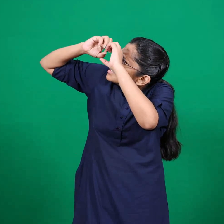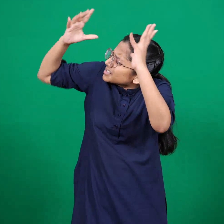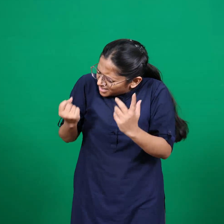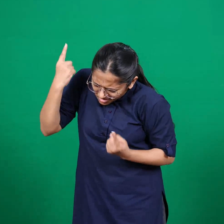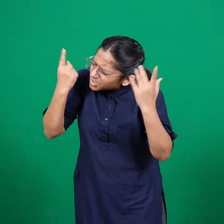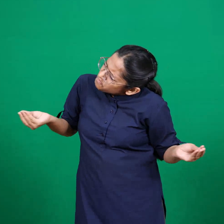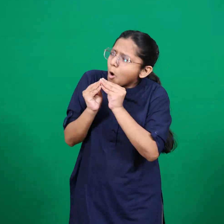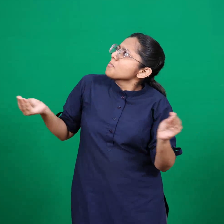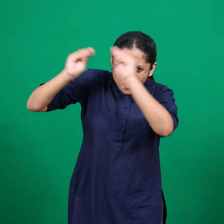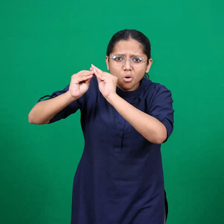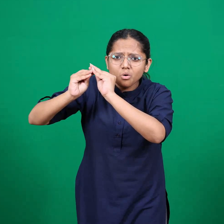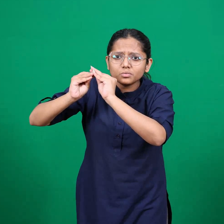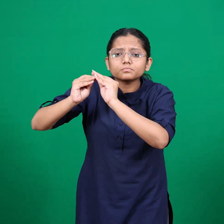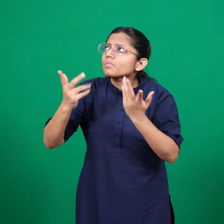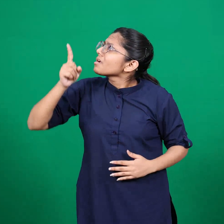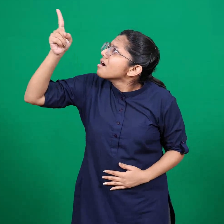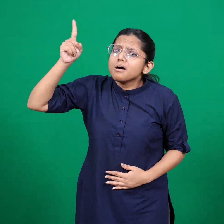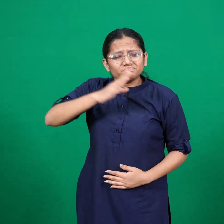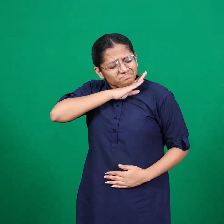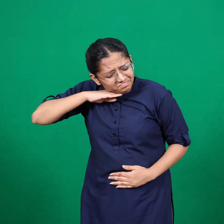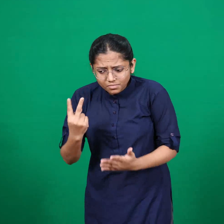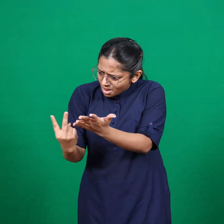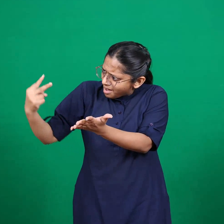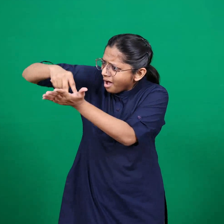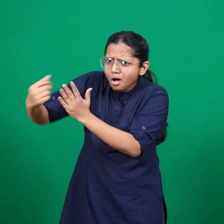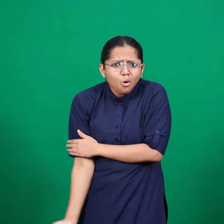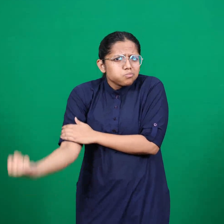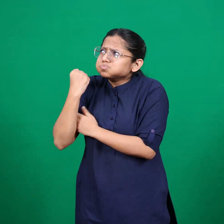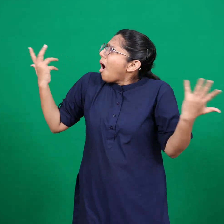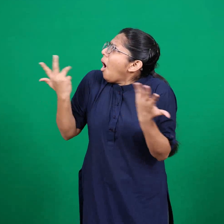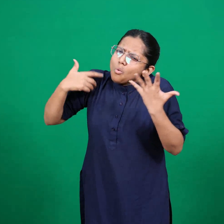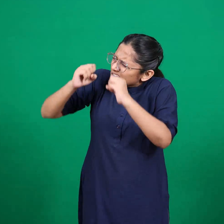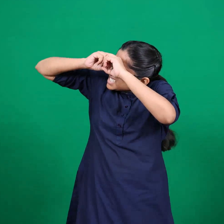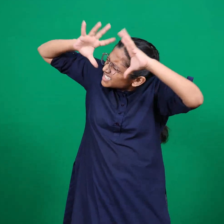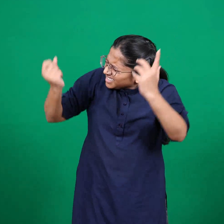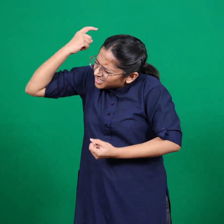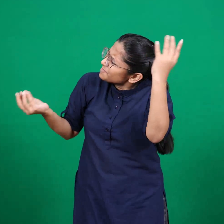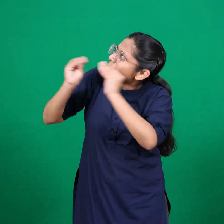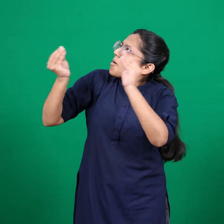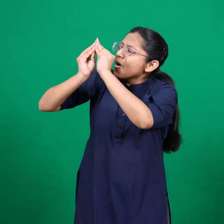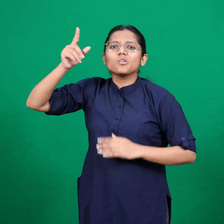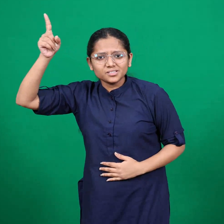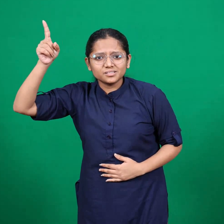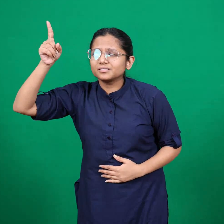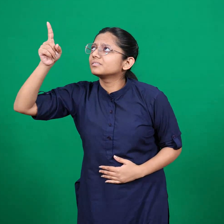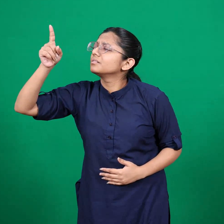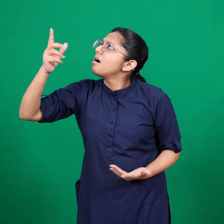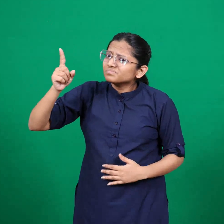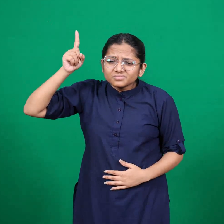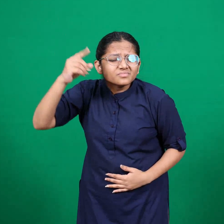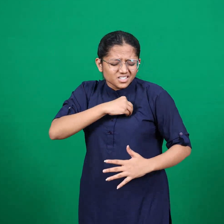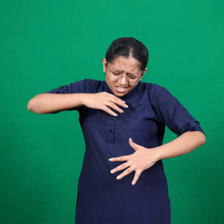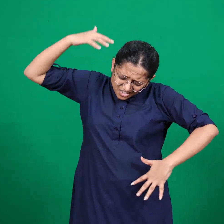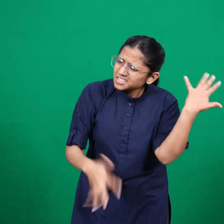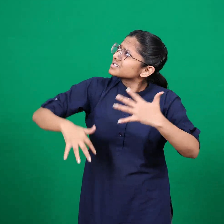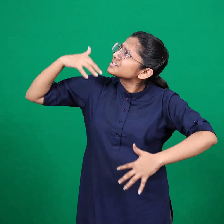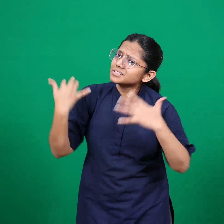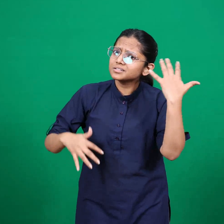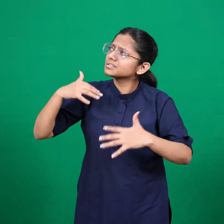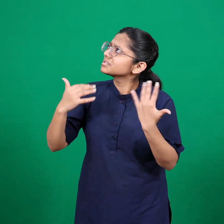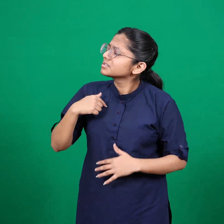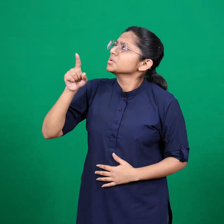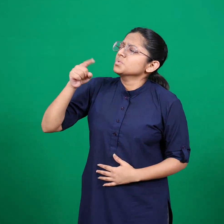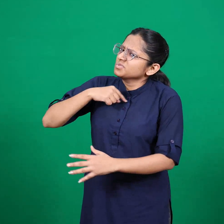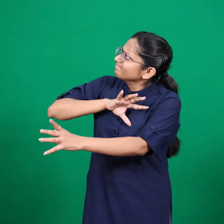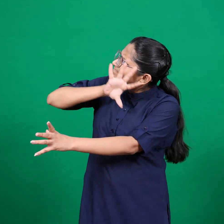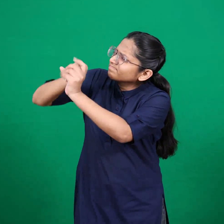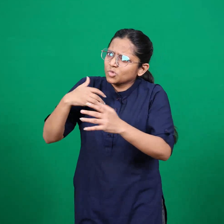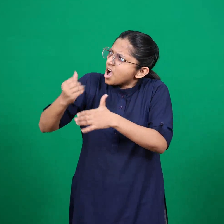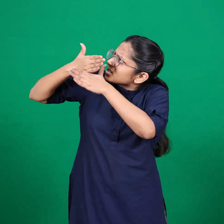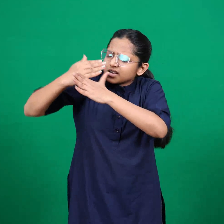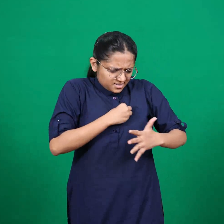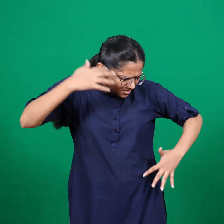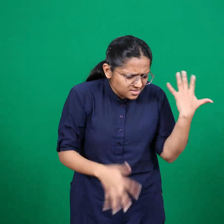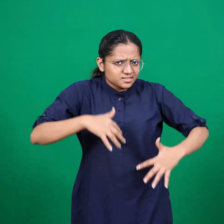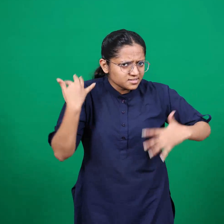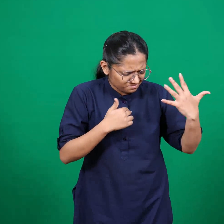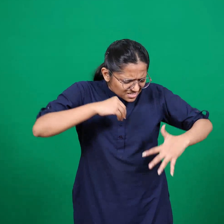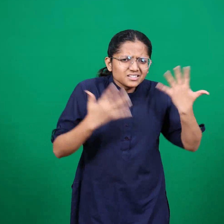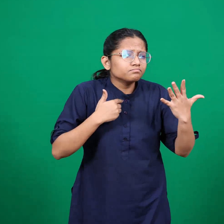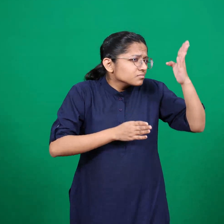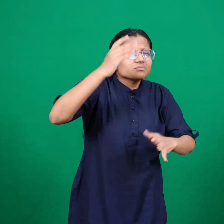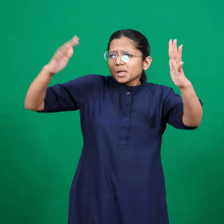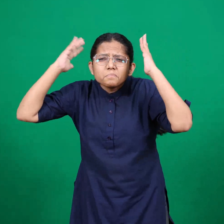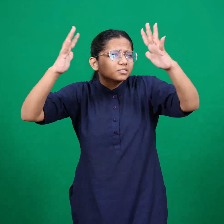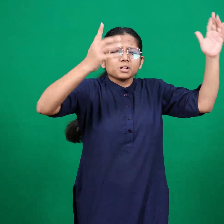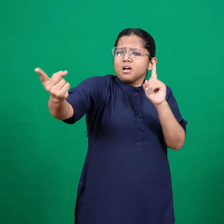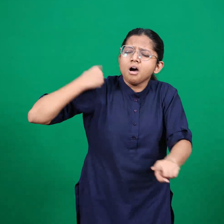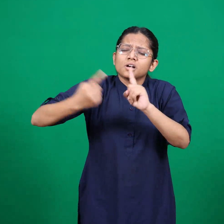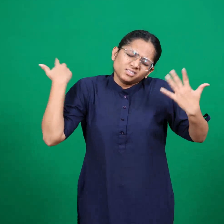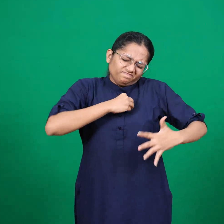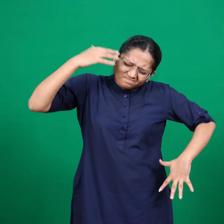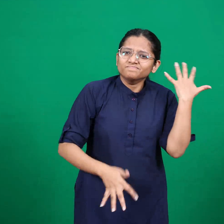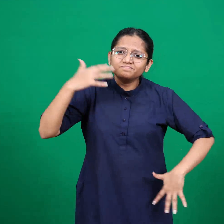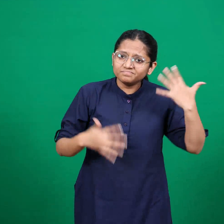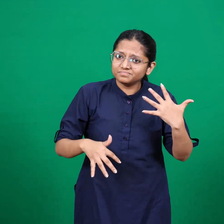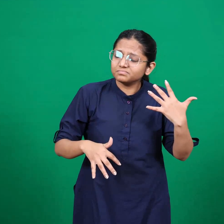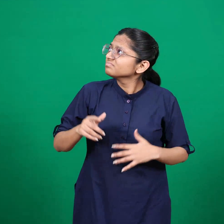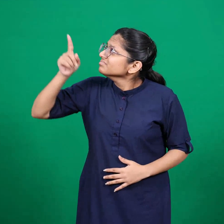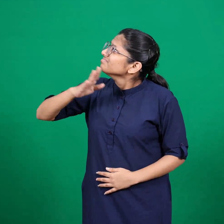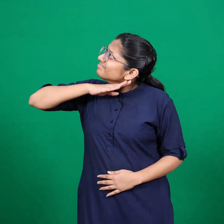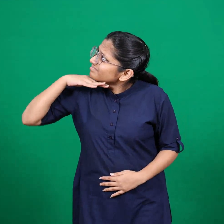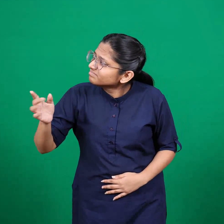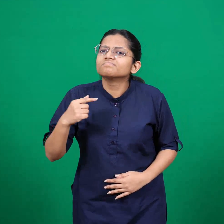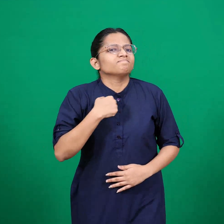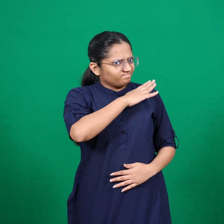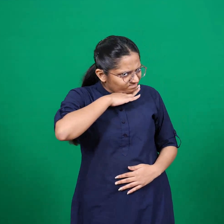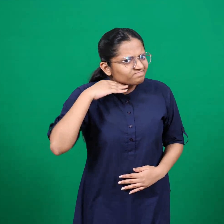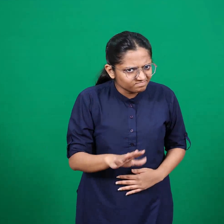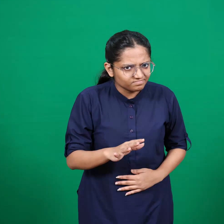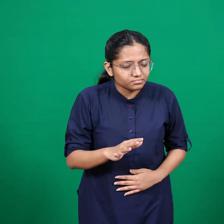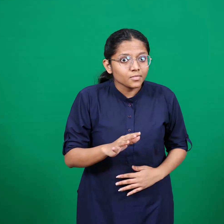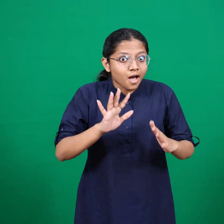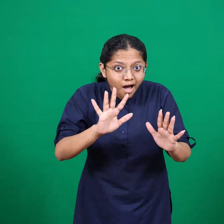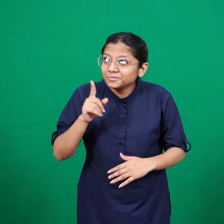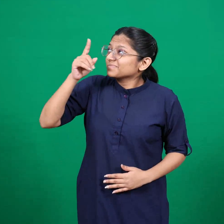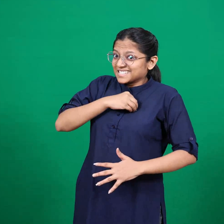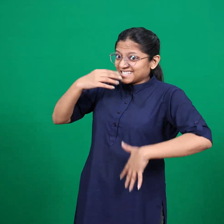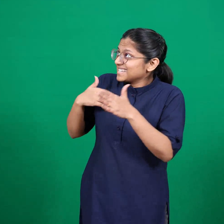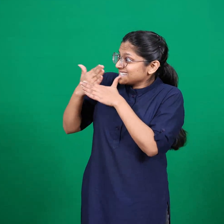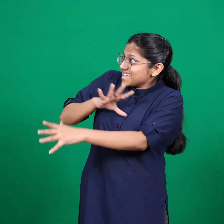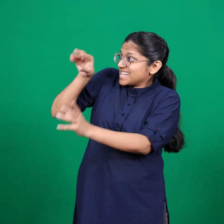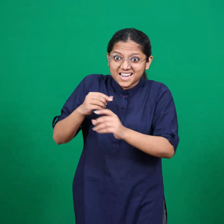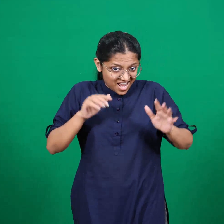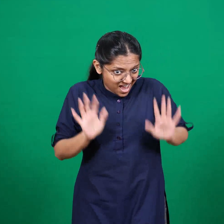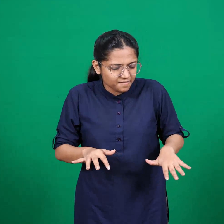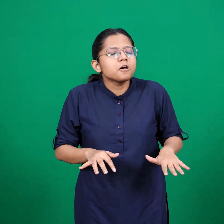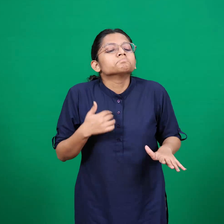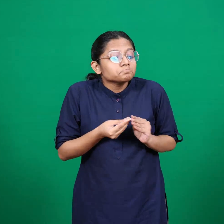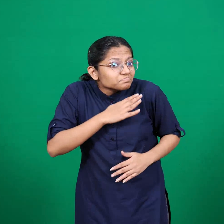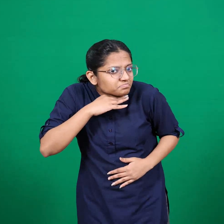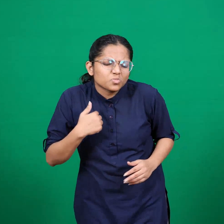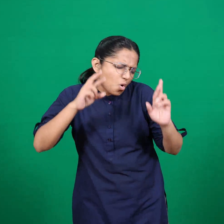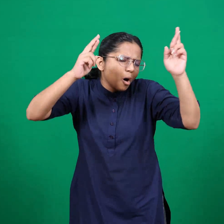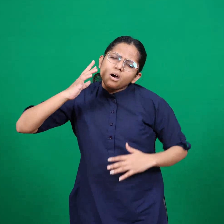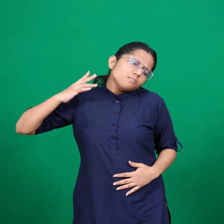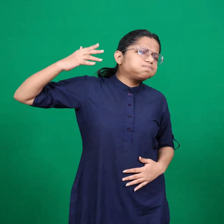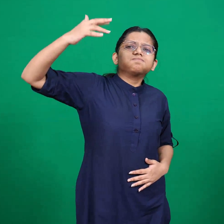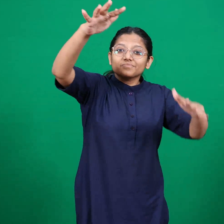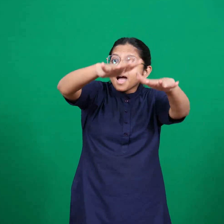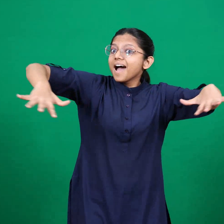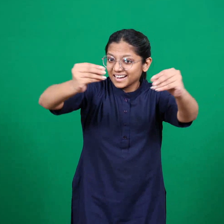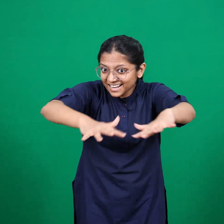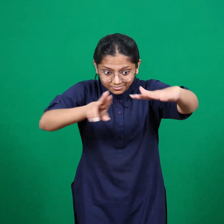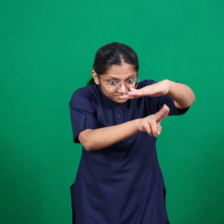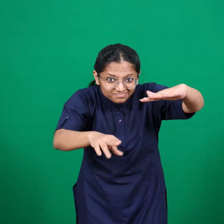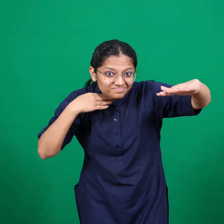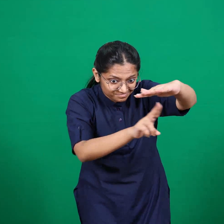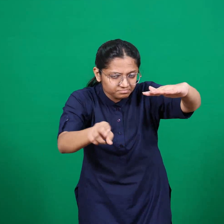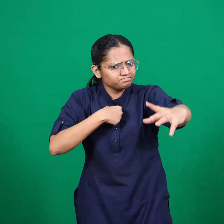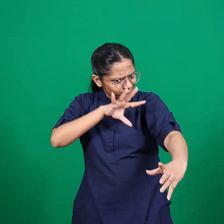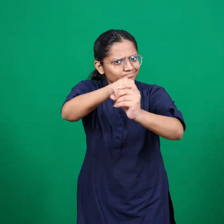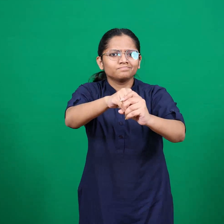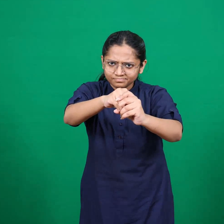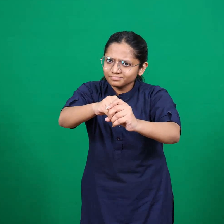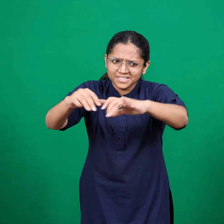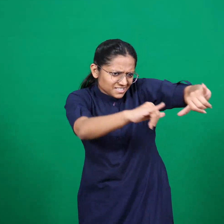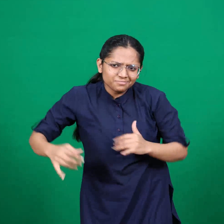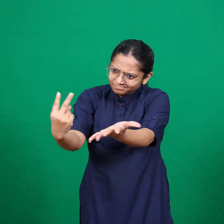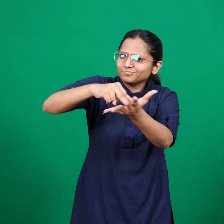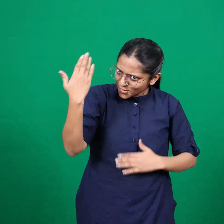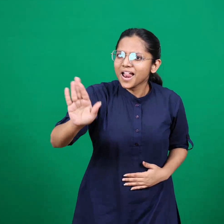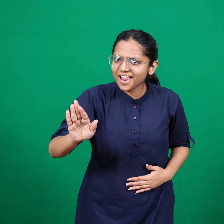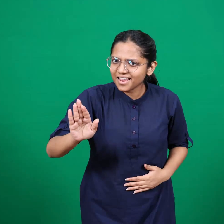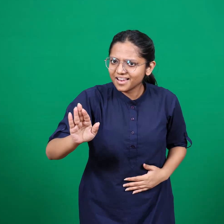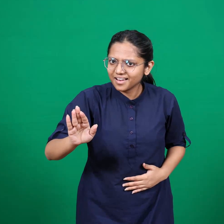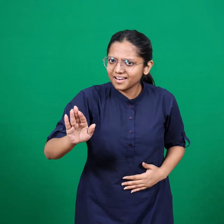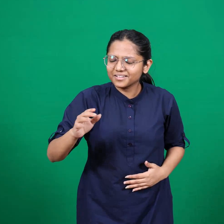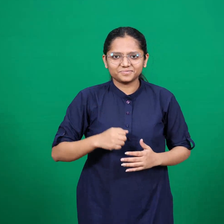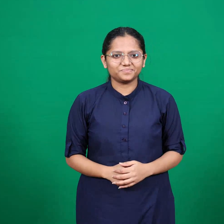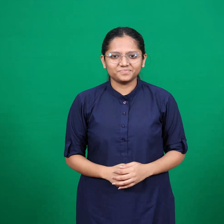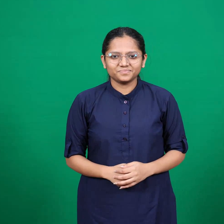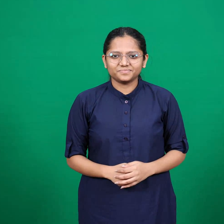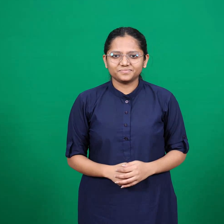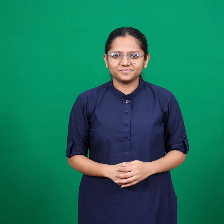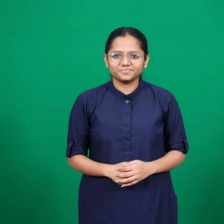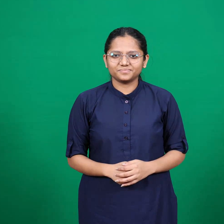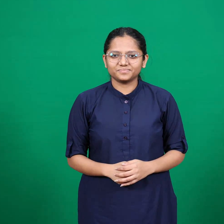I want to know Christ and the power of His resurrection and the fellowship of His sufferings, being conformed to Him in His death, and so, somehow, to attain to the resurrection from the dead.